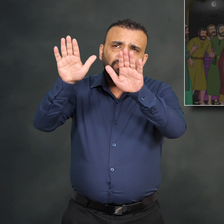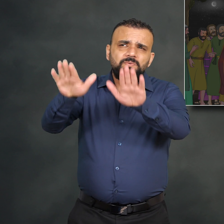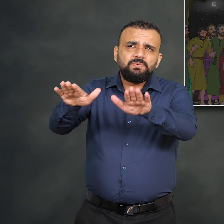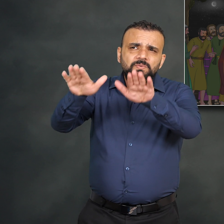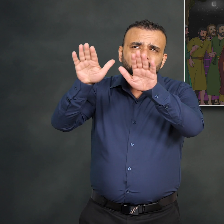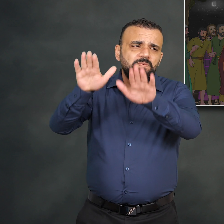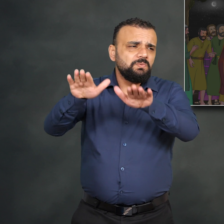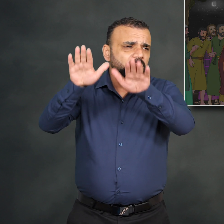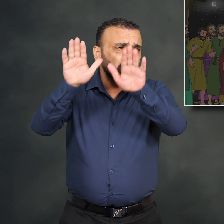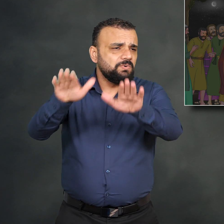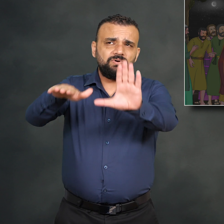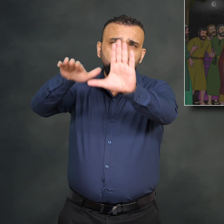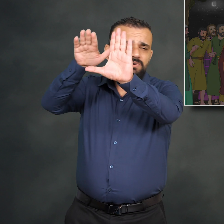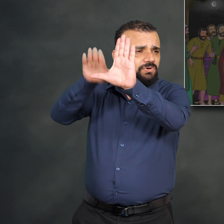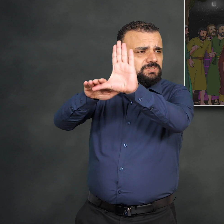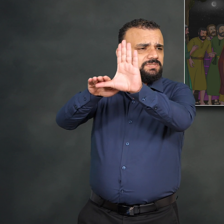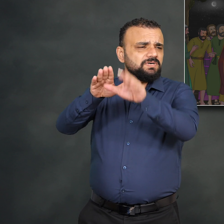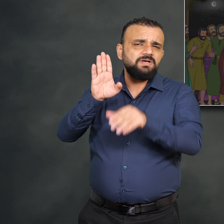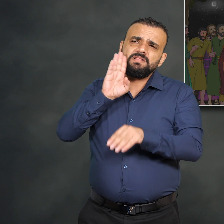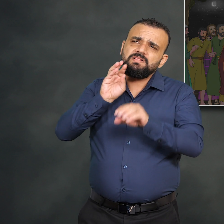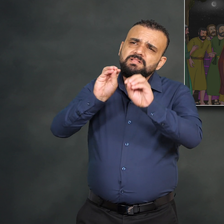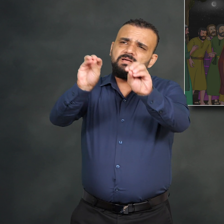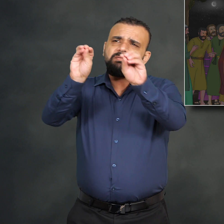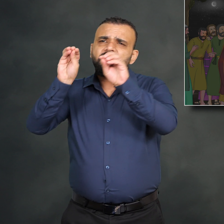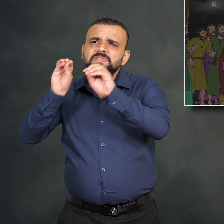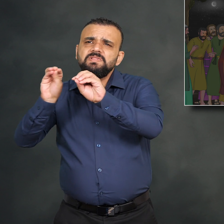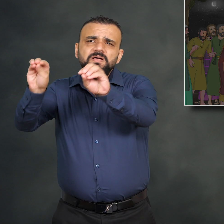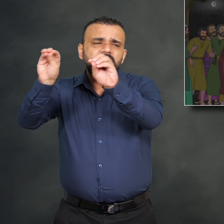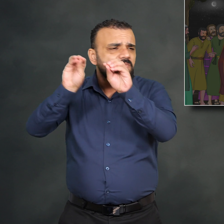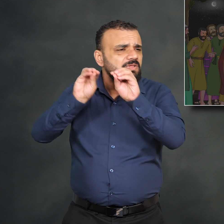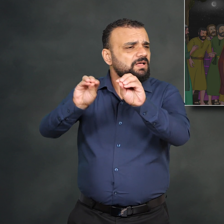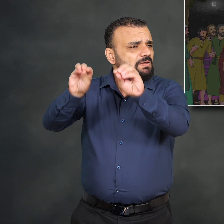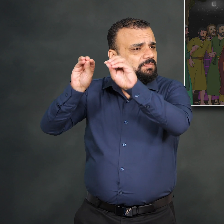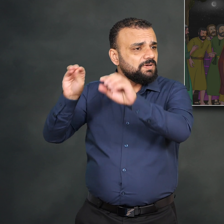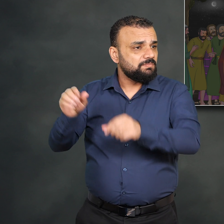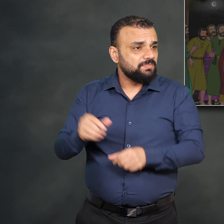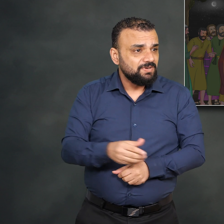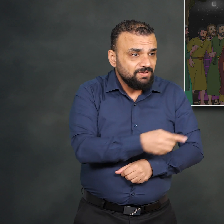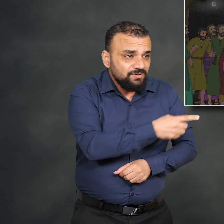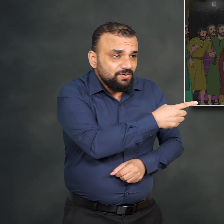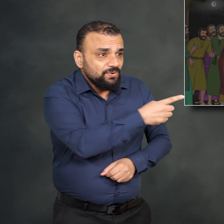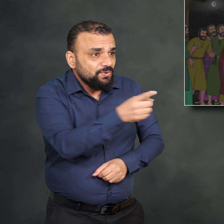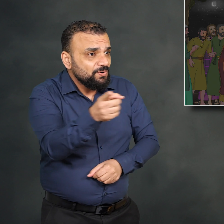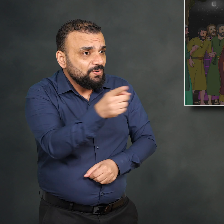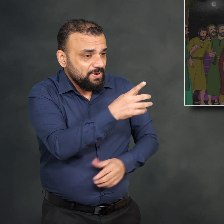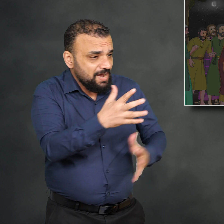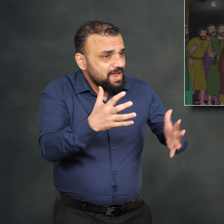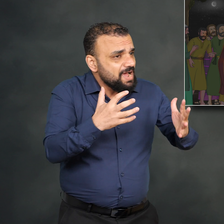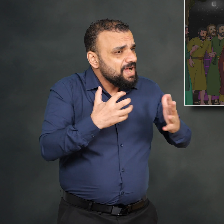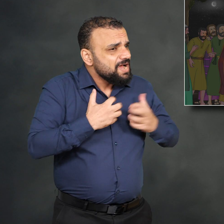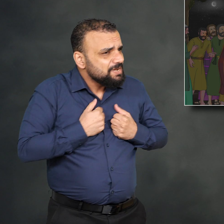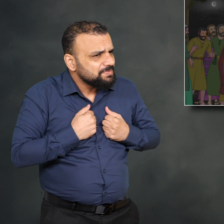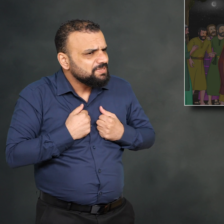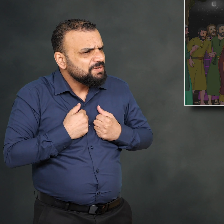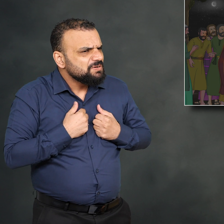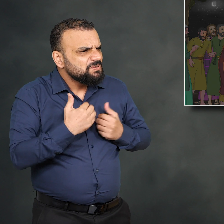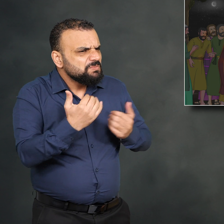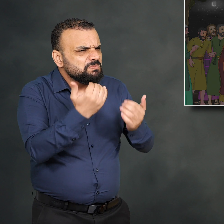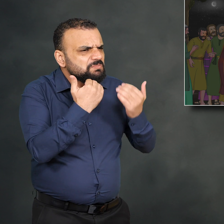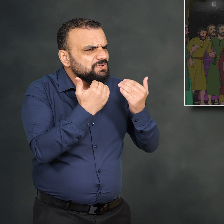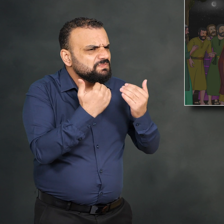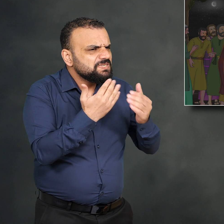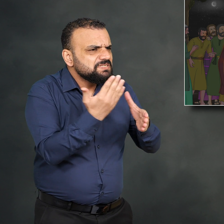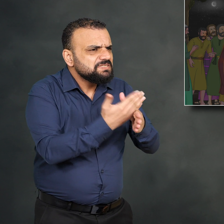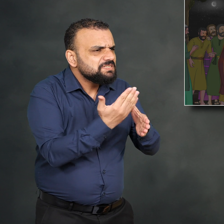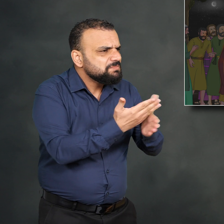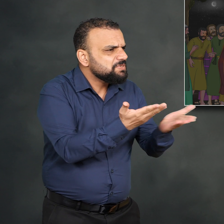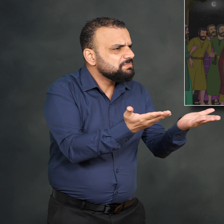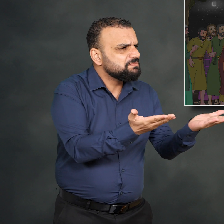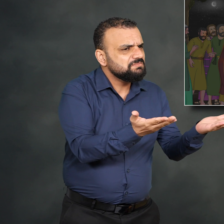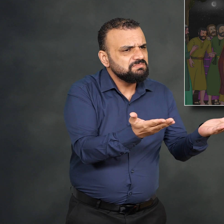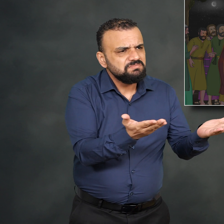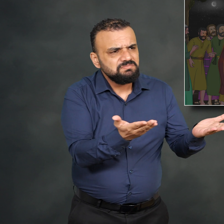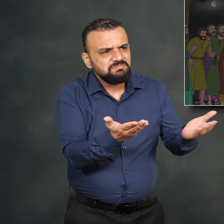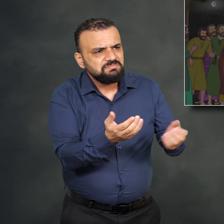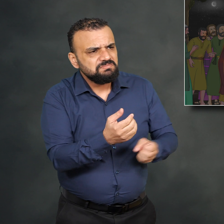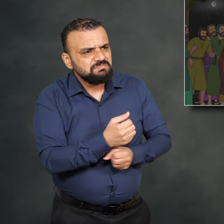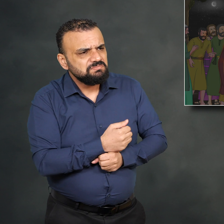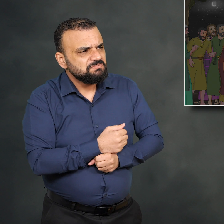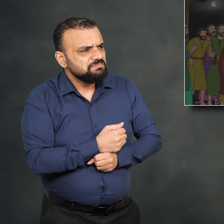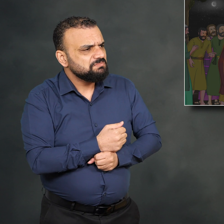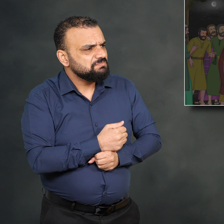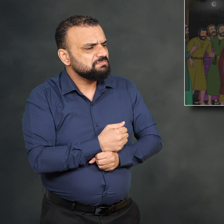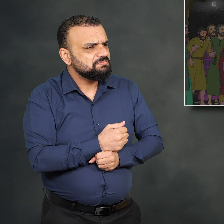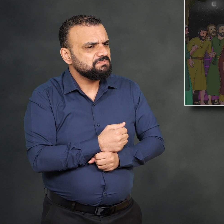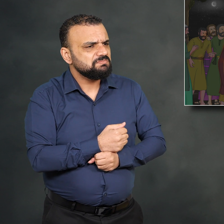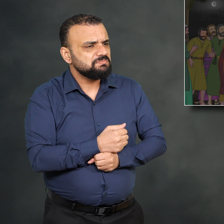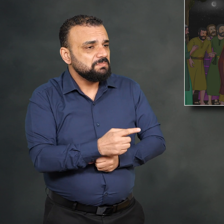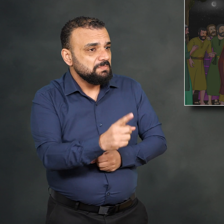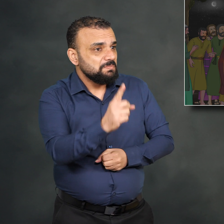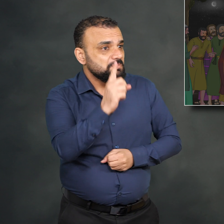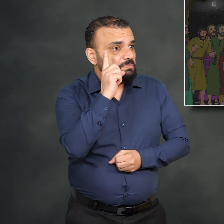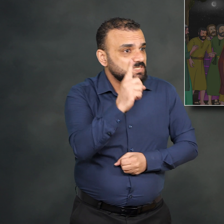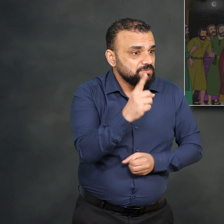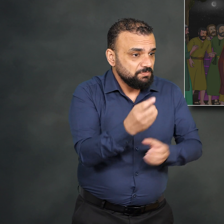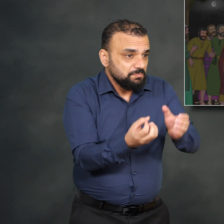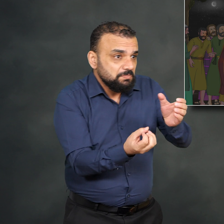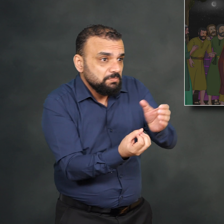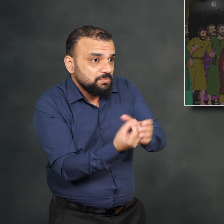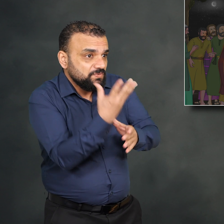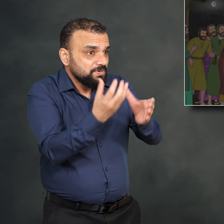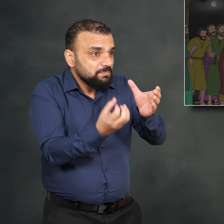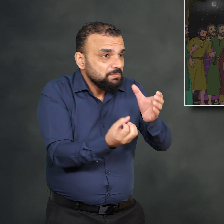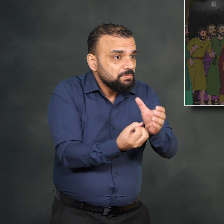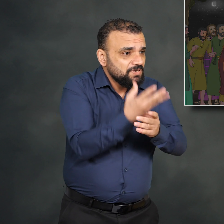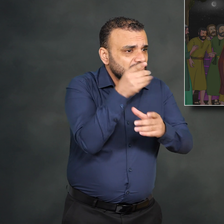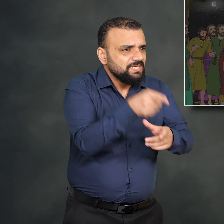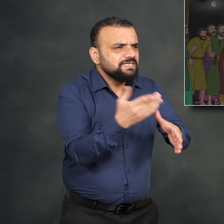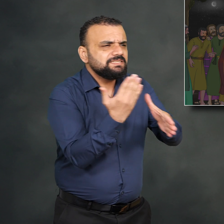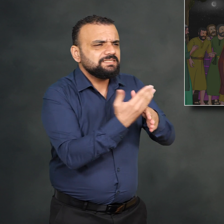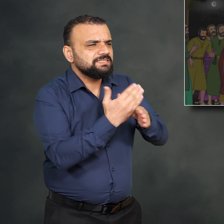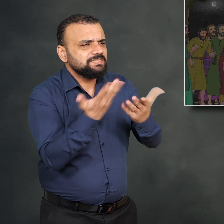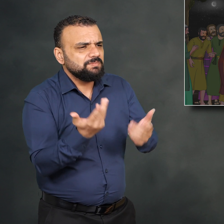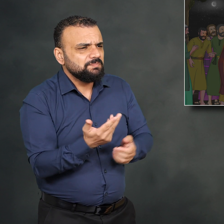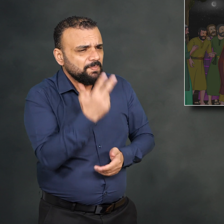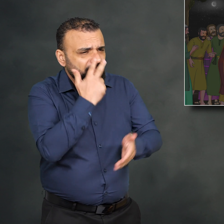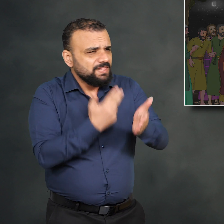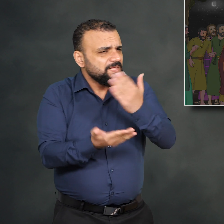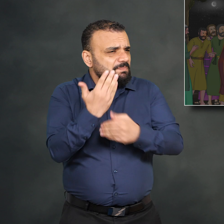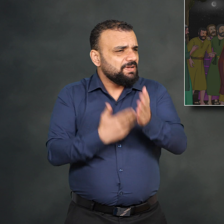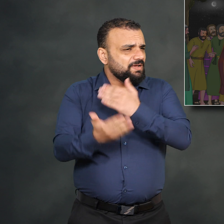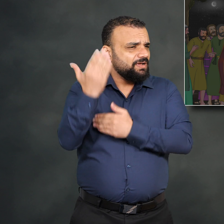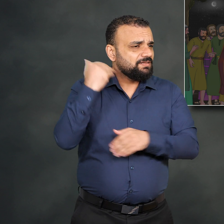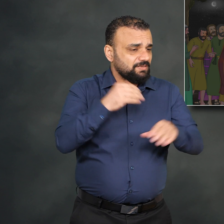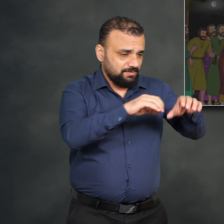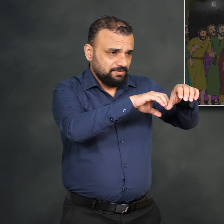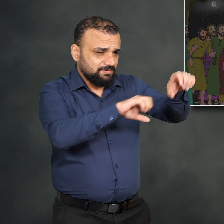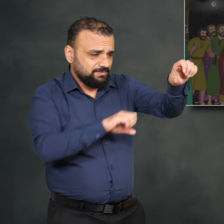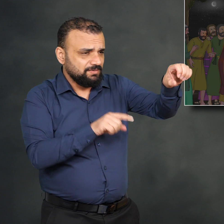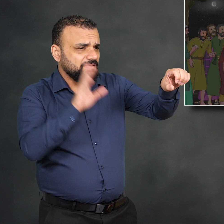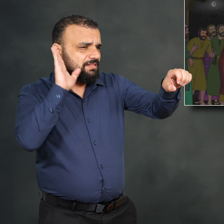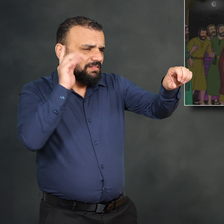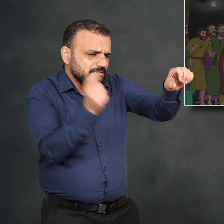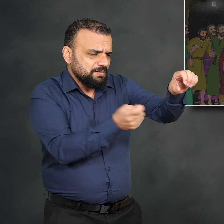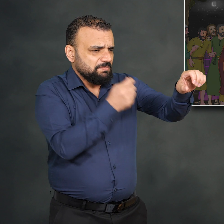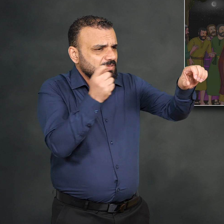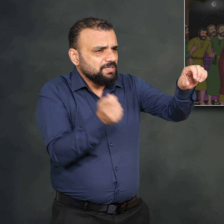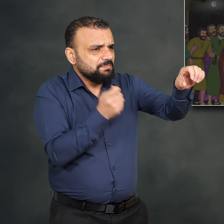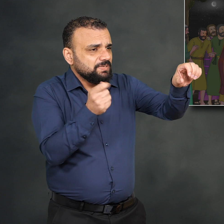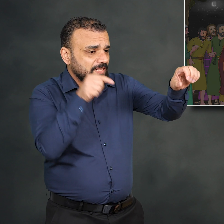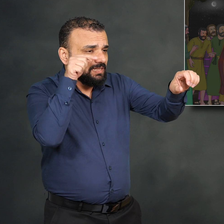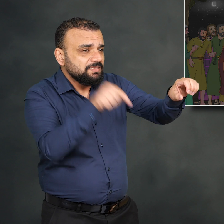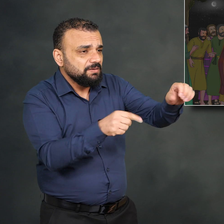Every day I sat teaching in the temple courts, and you did not arrest Me.